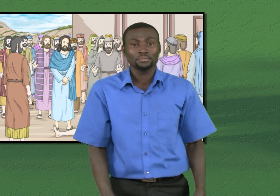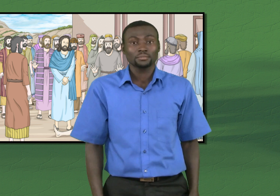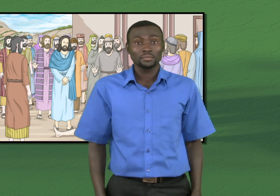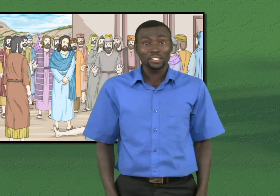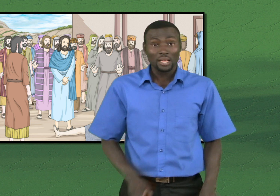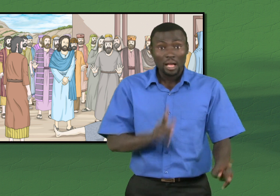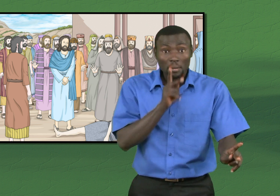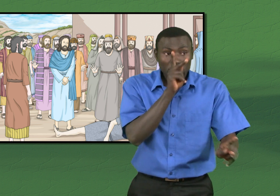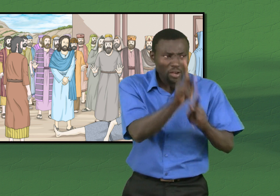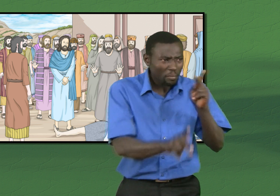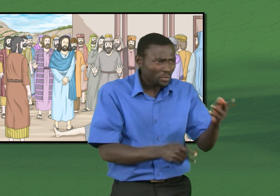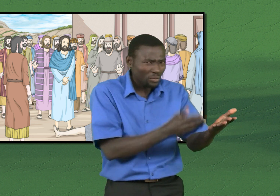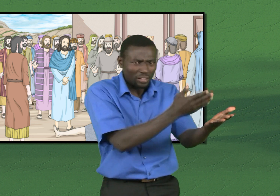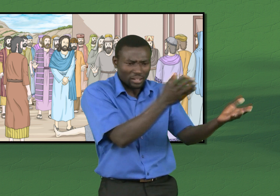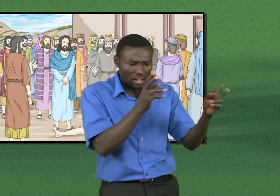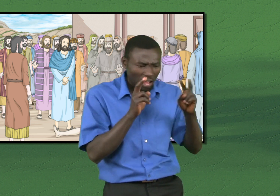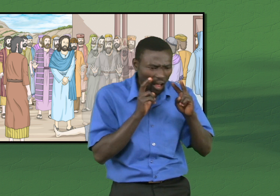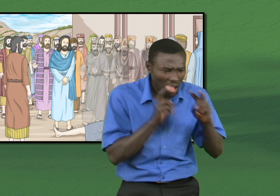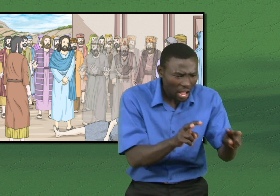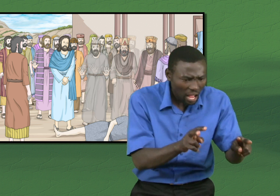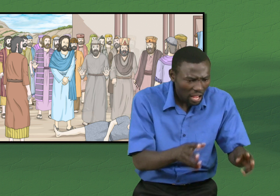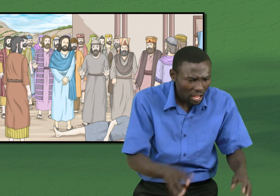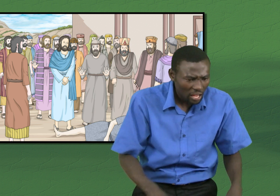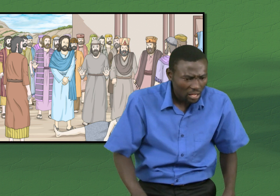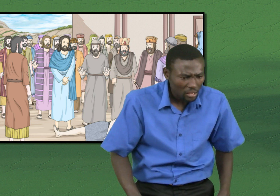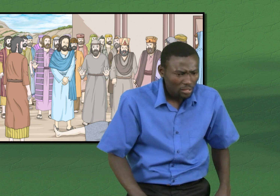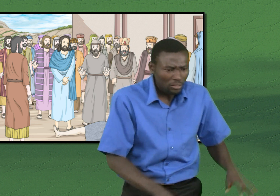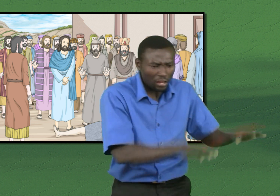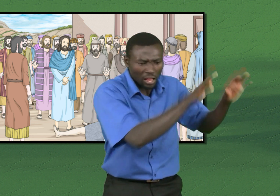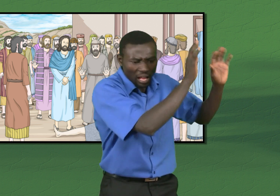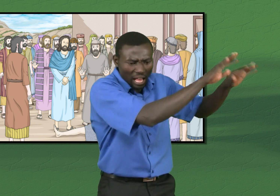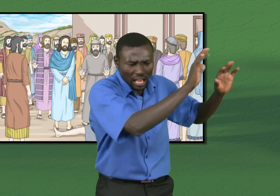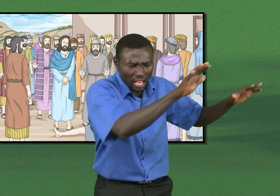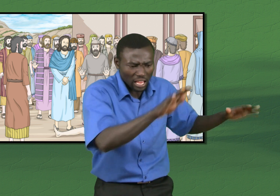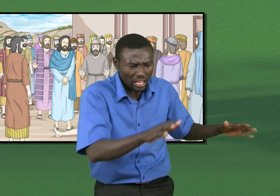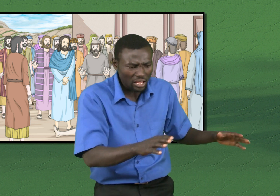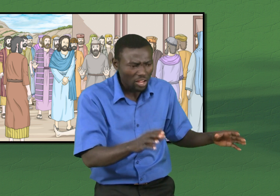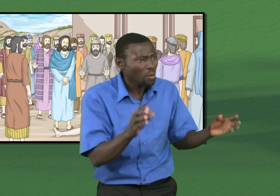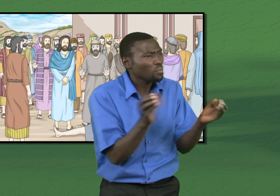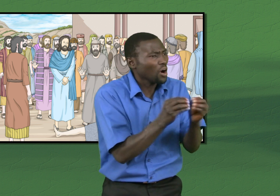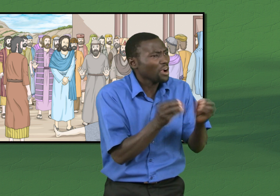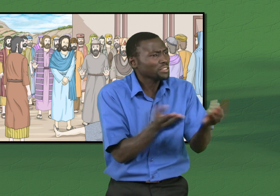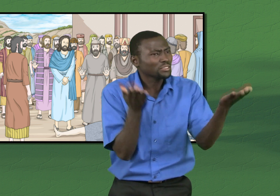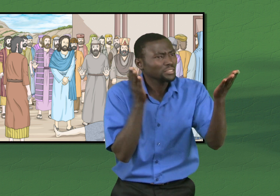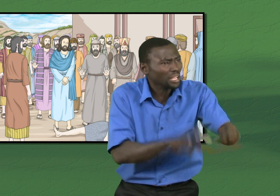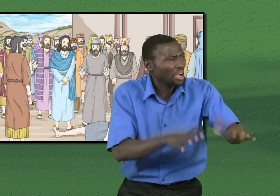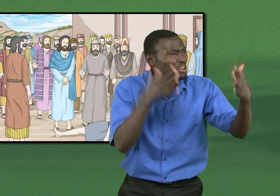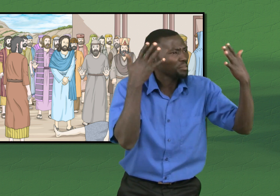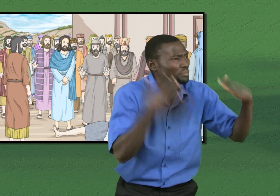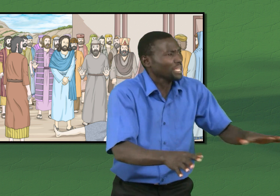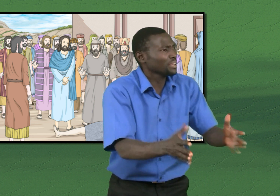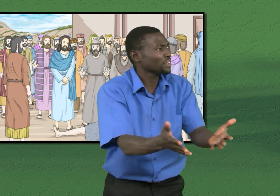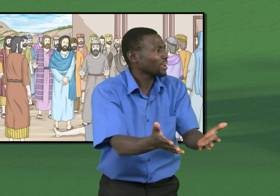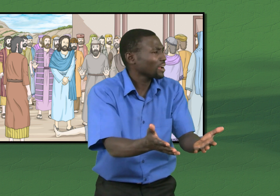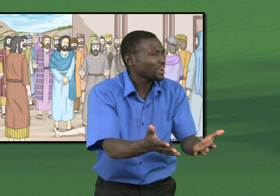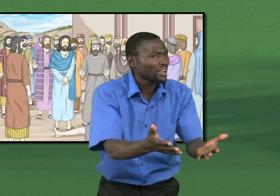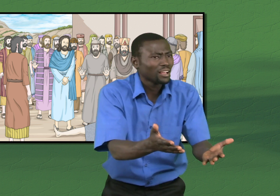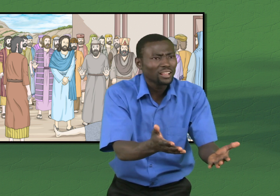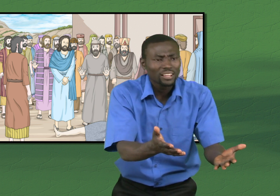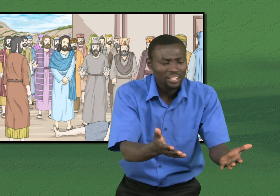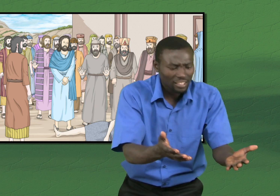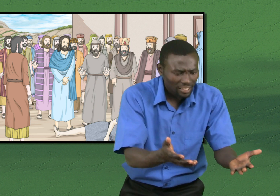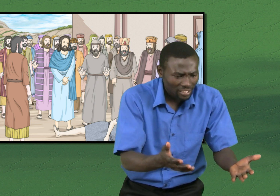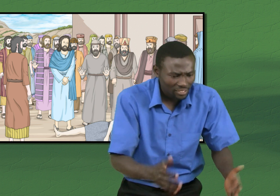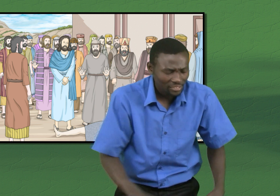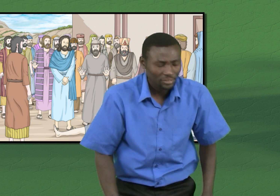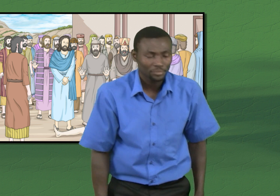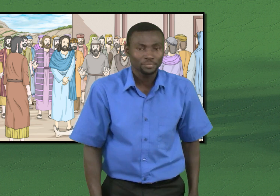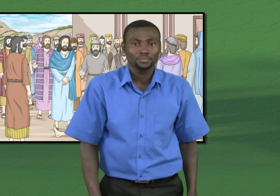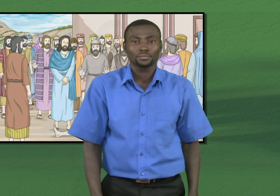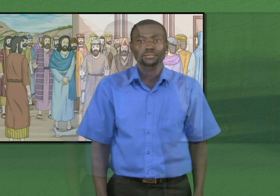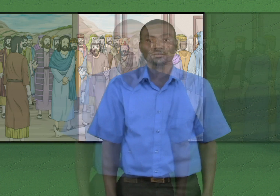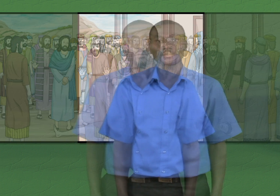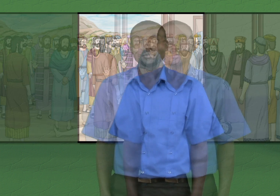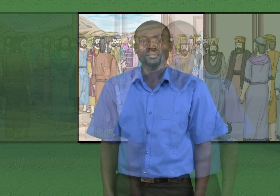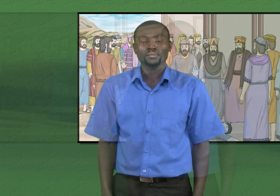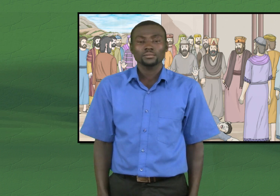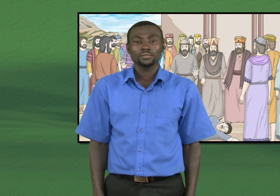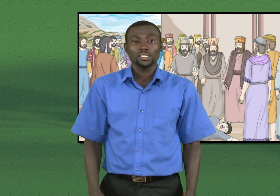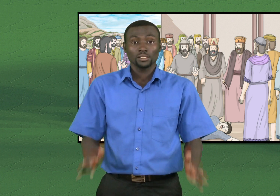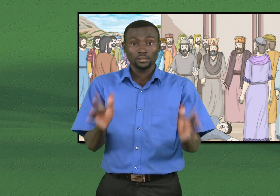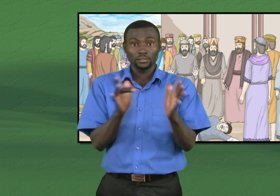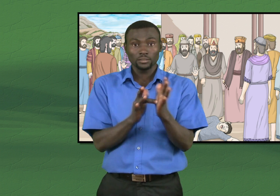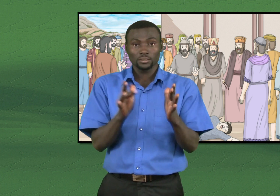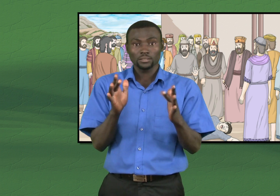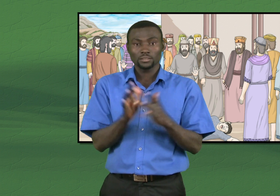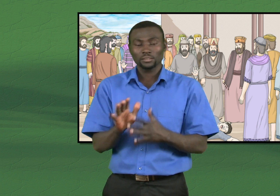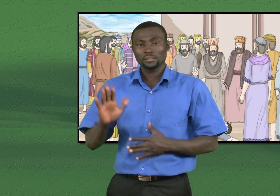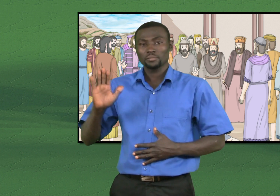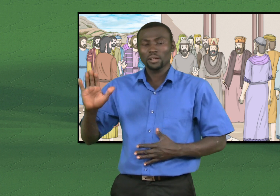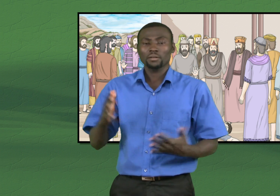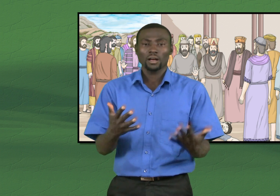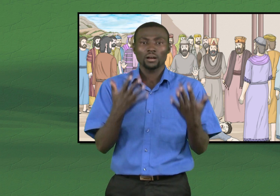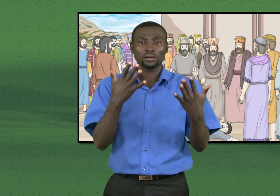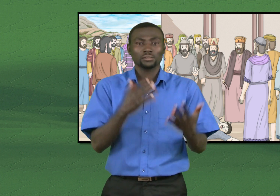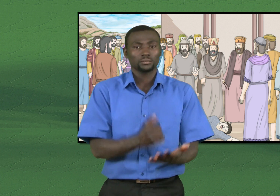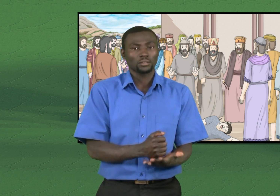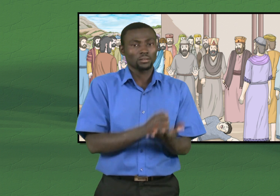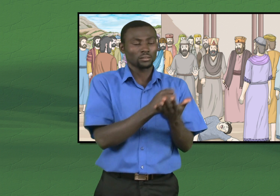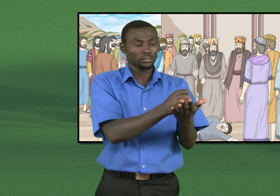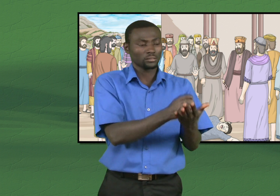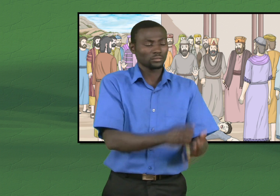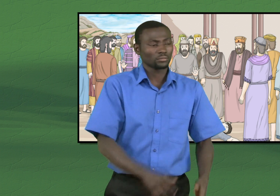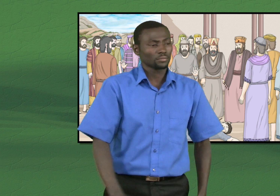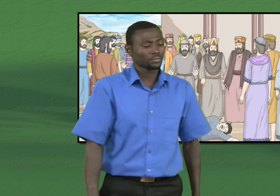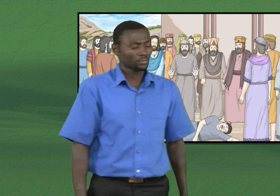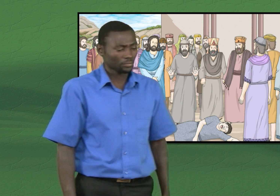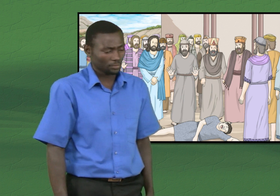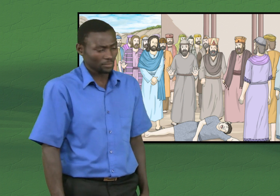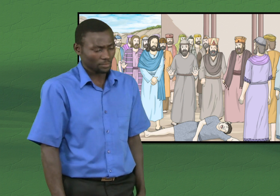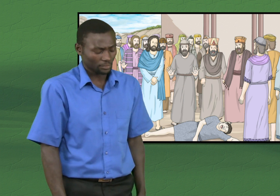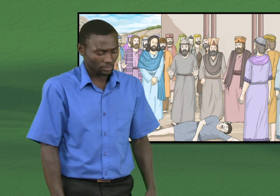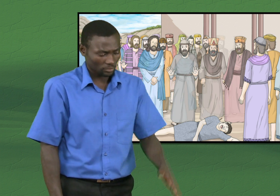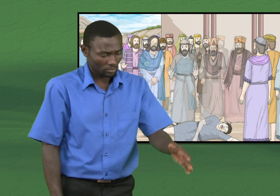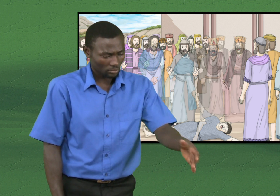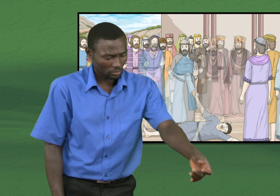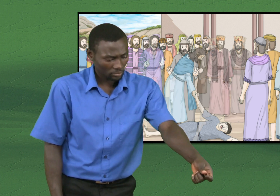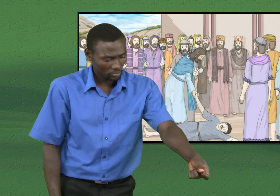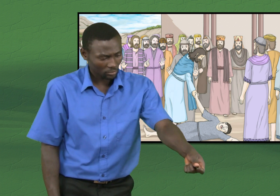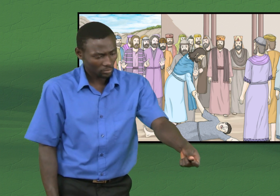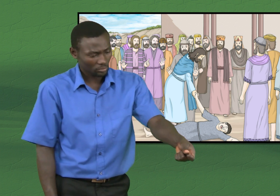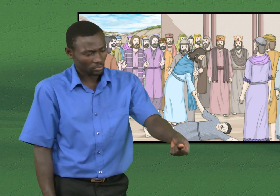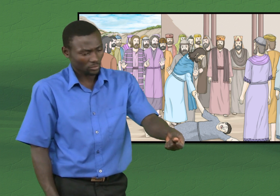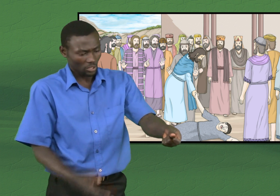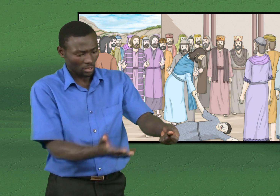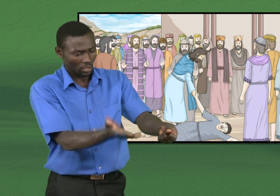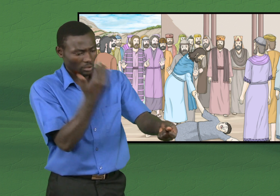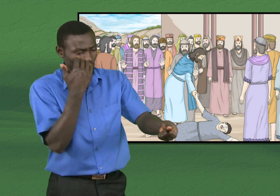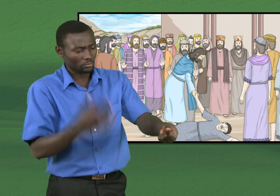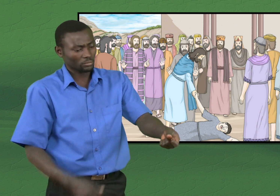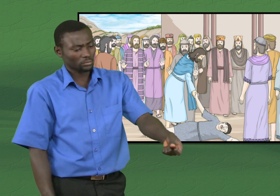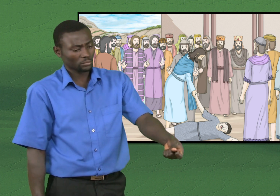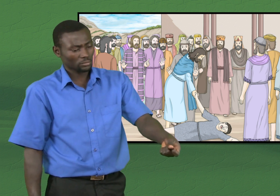The boy became like a corpse, so that many said, “He is dead.”